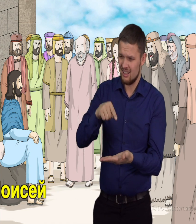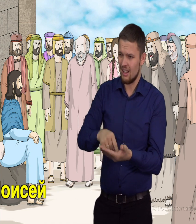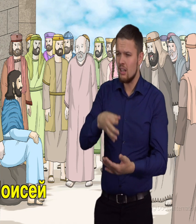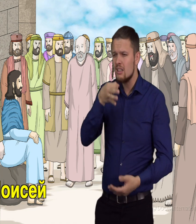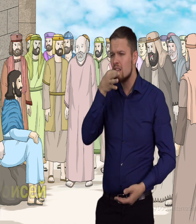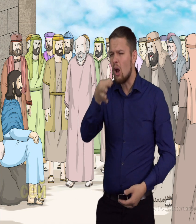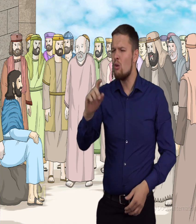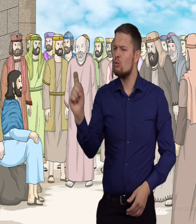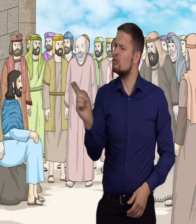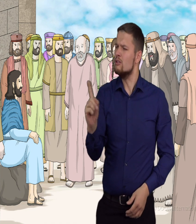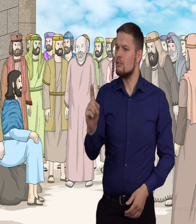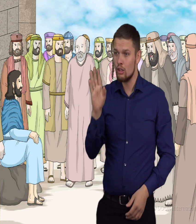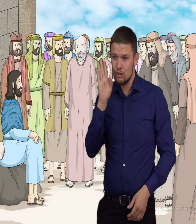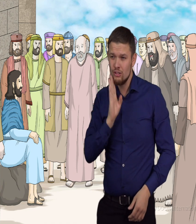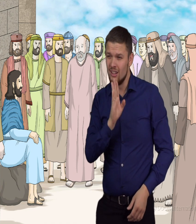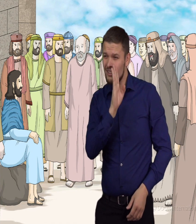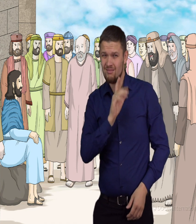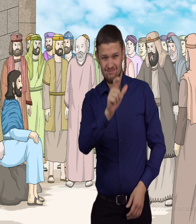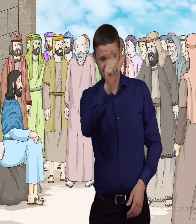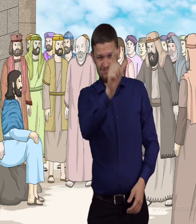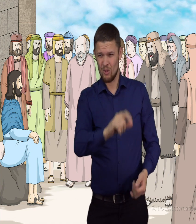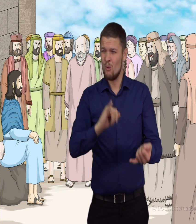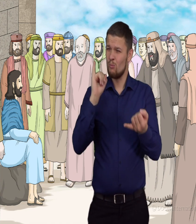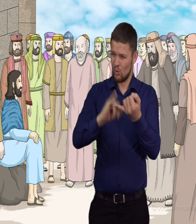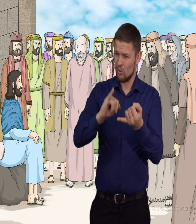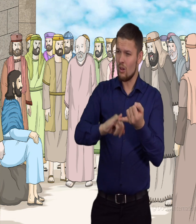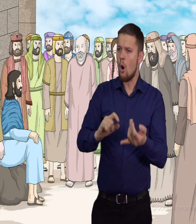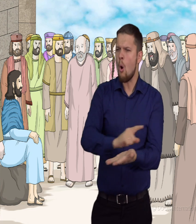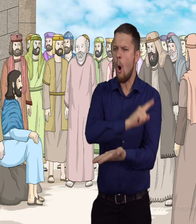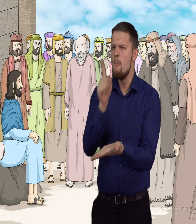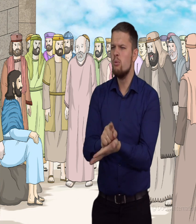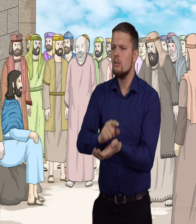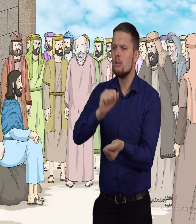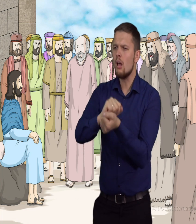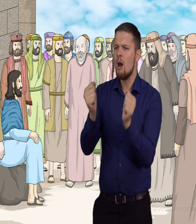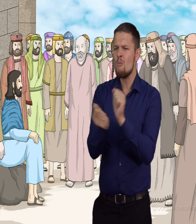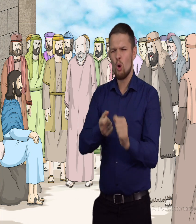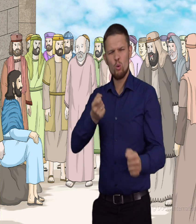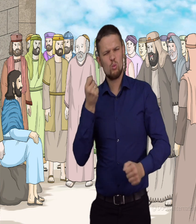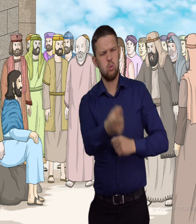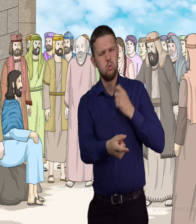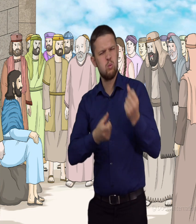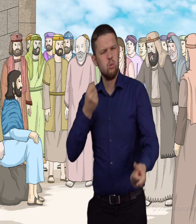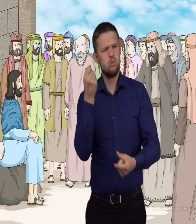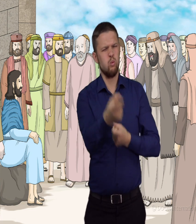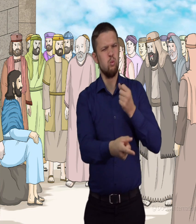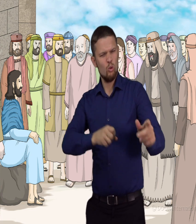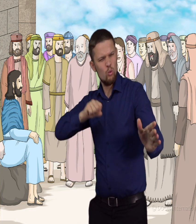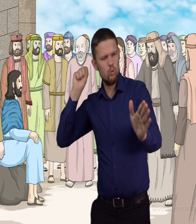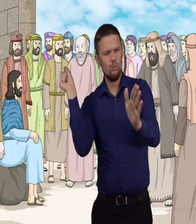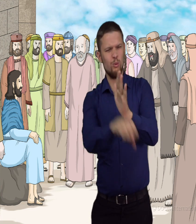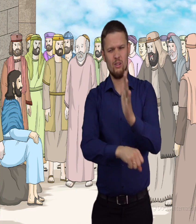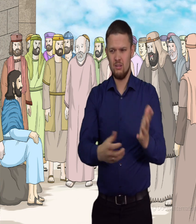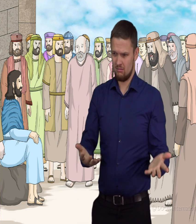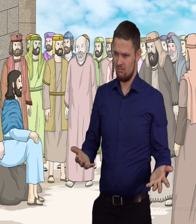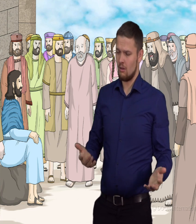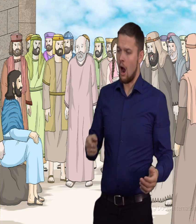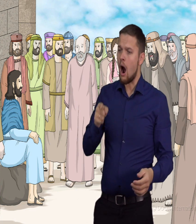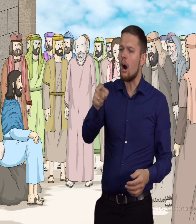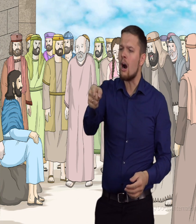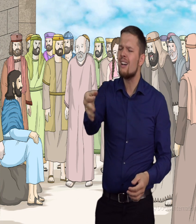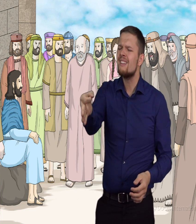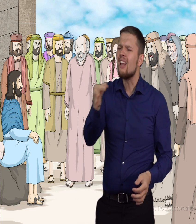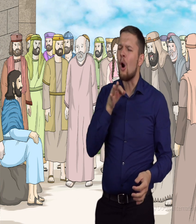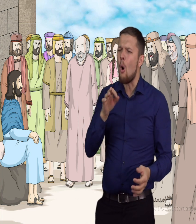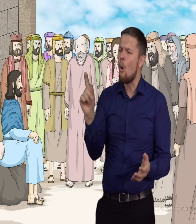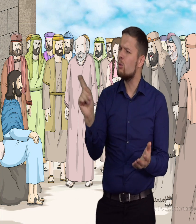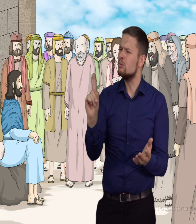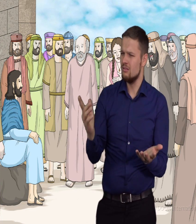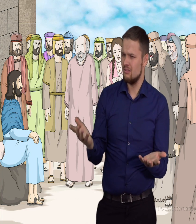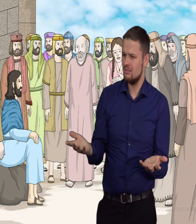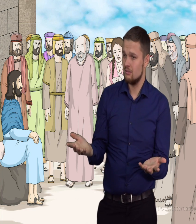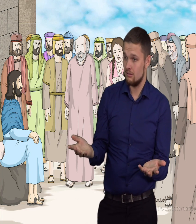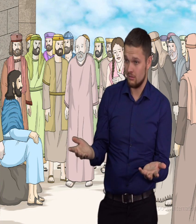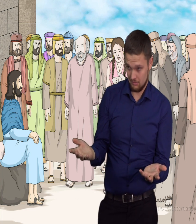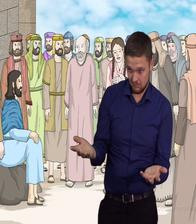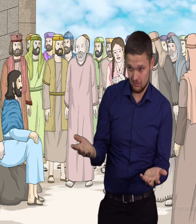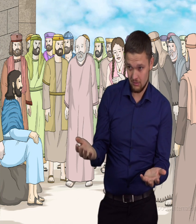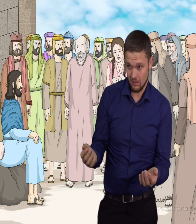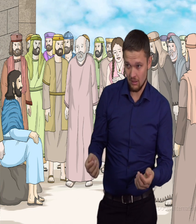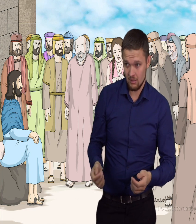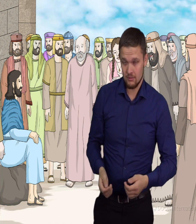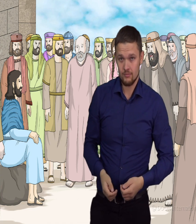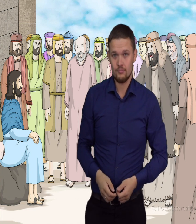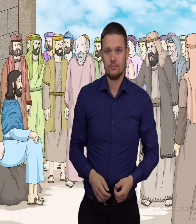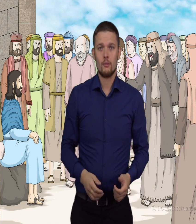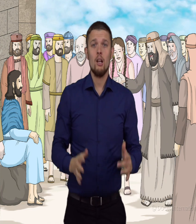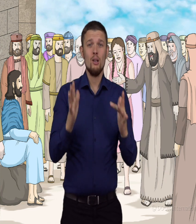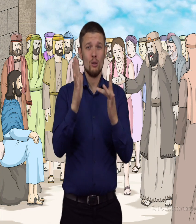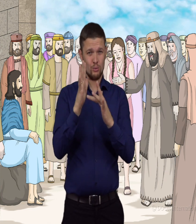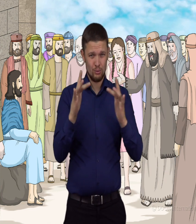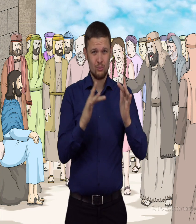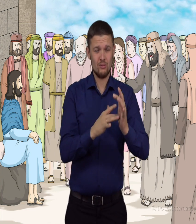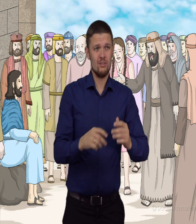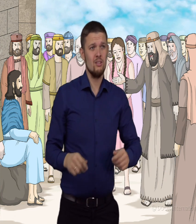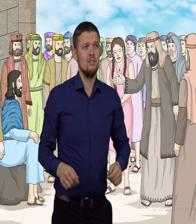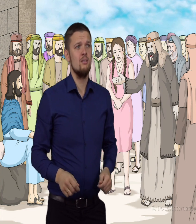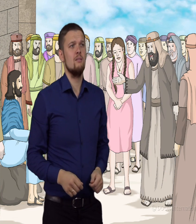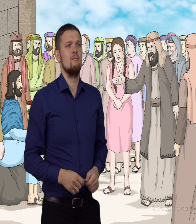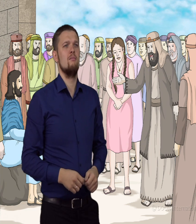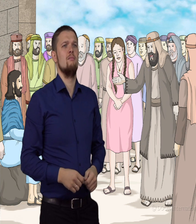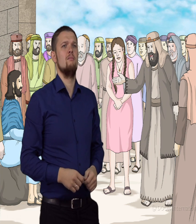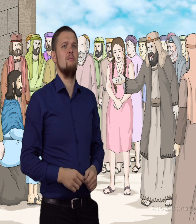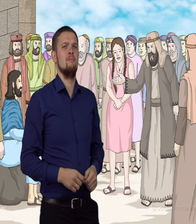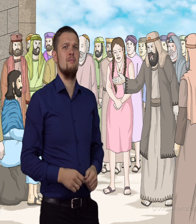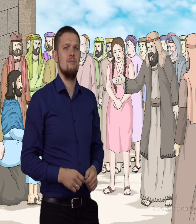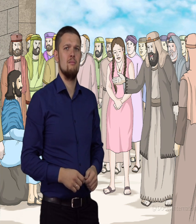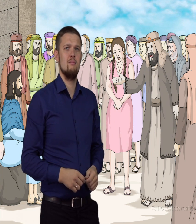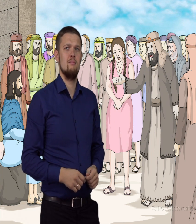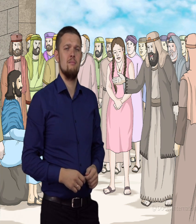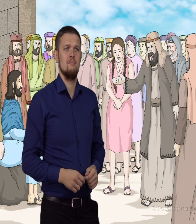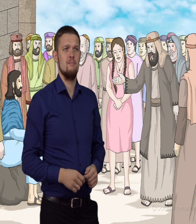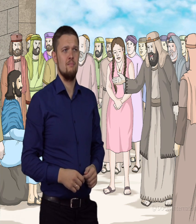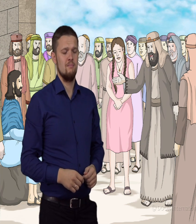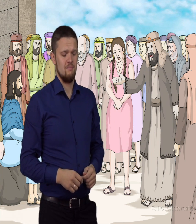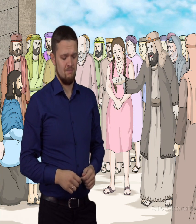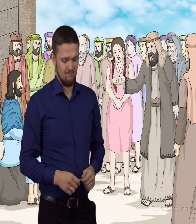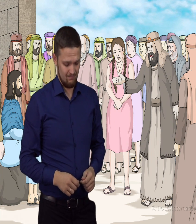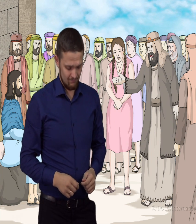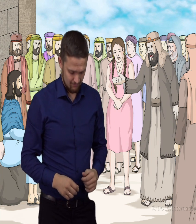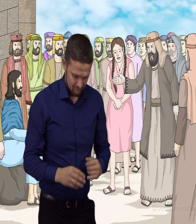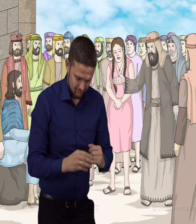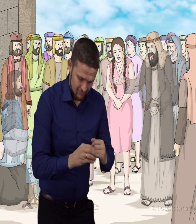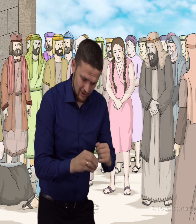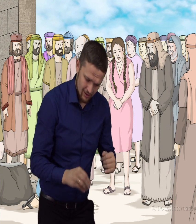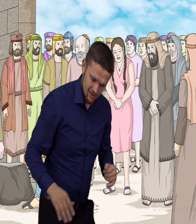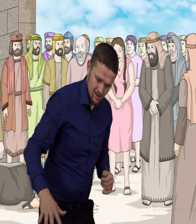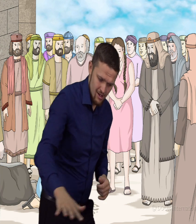They said this to test Him, in order to have a basis for accusing Him.